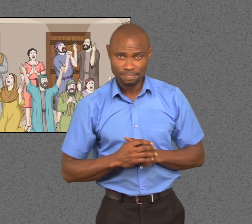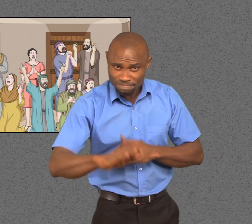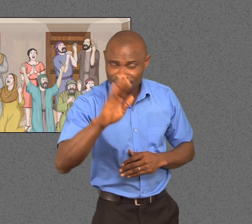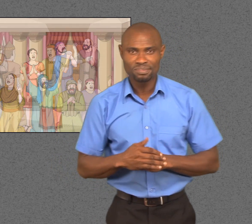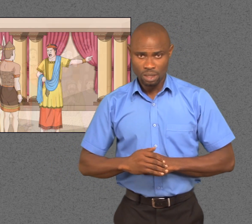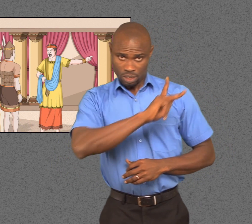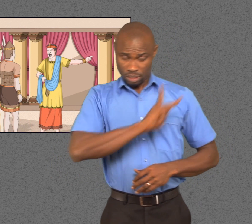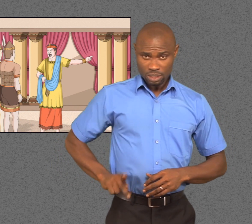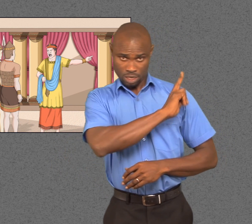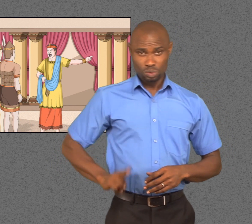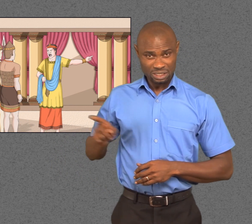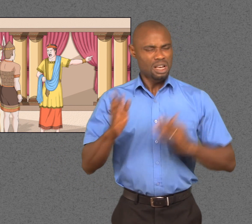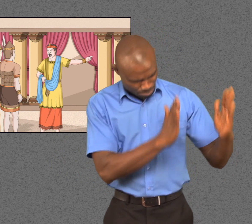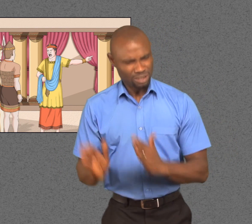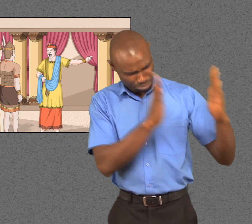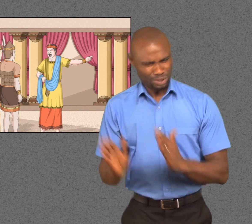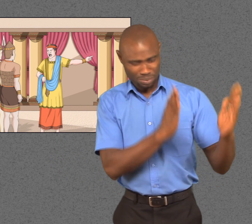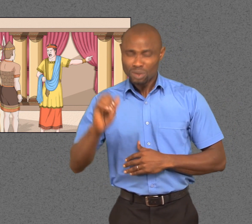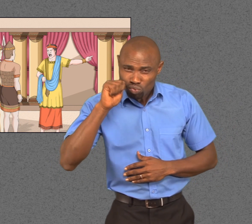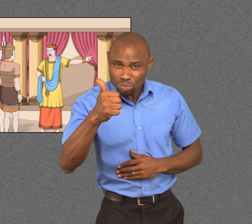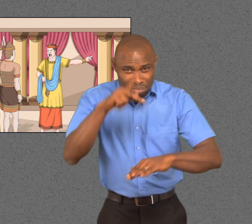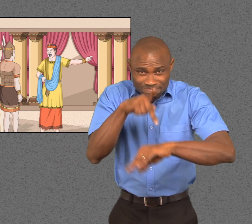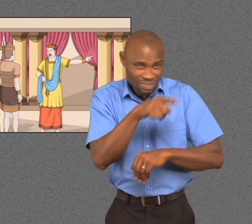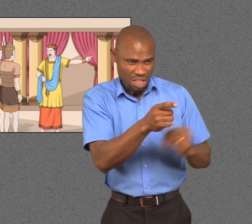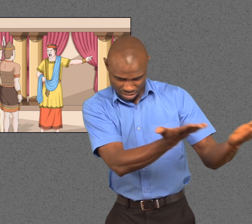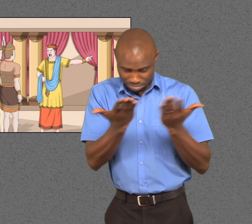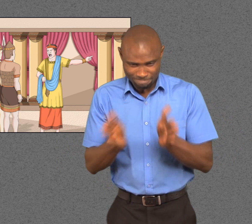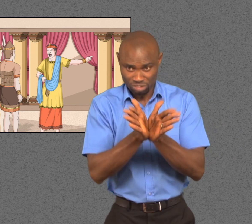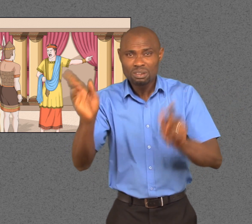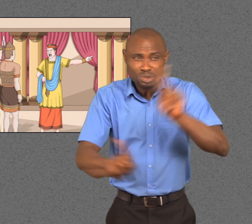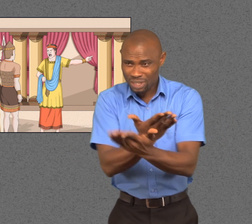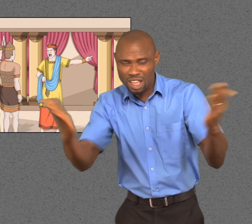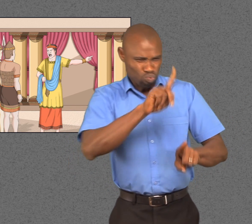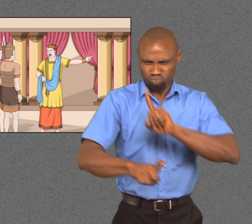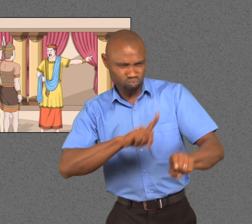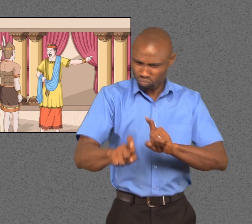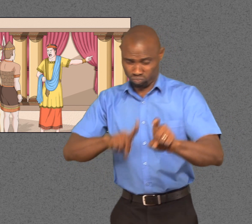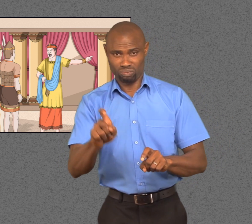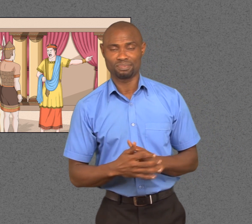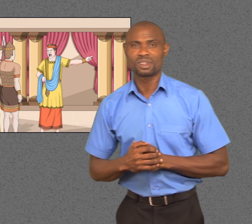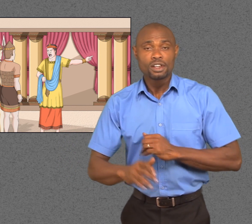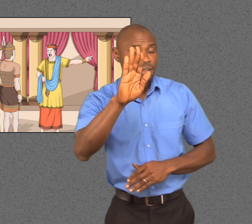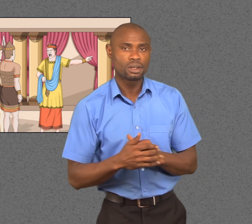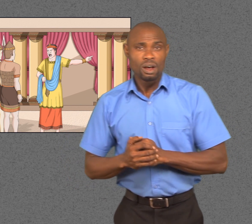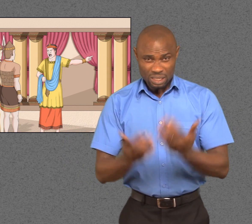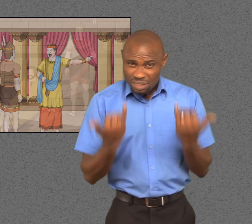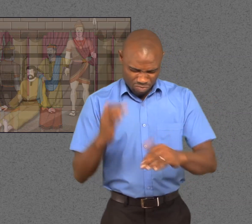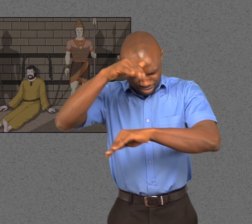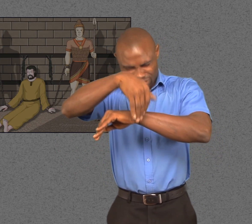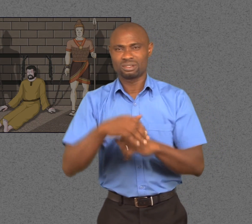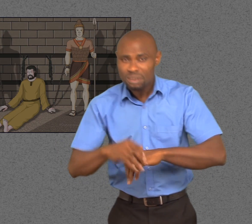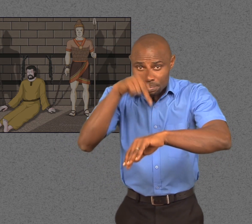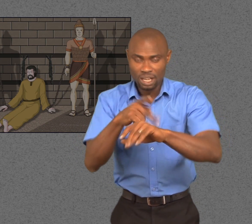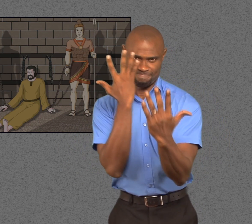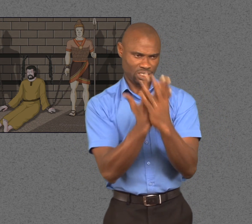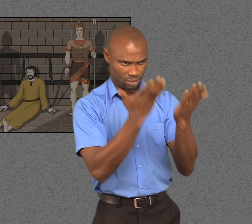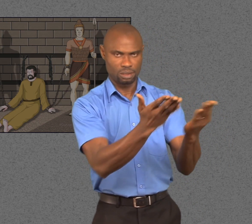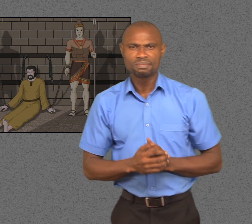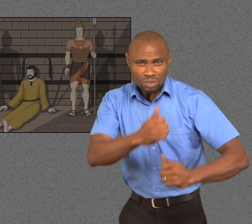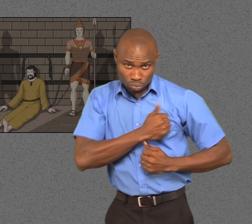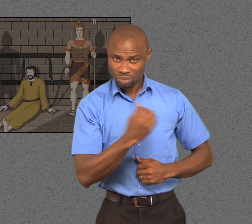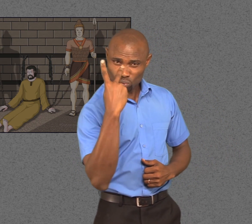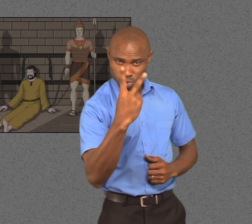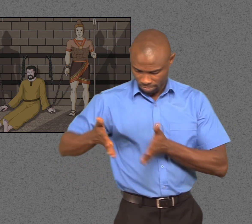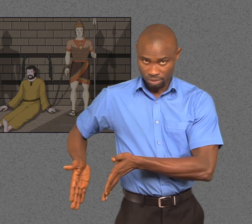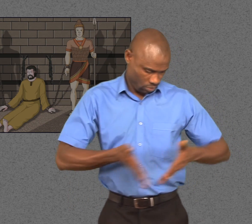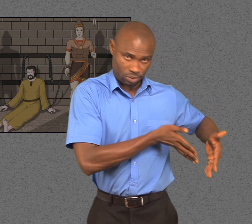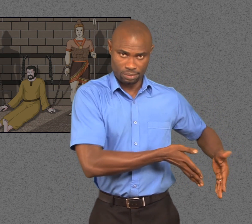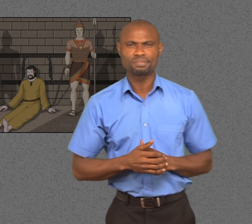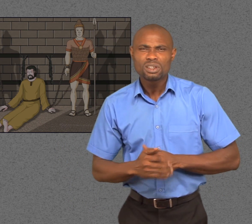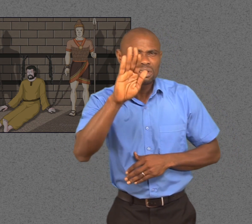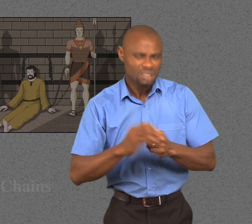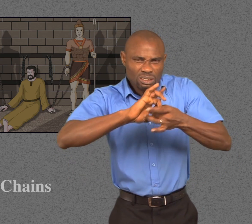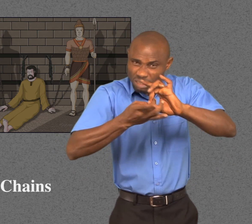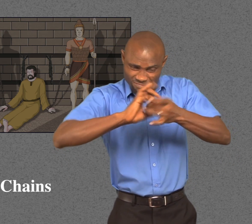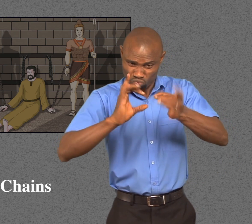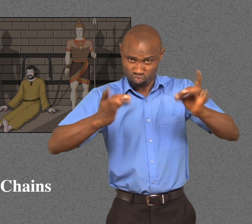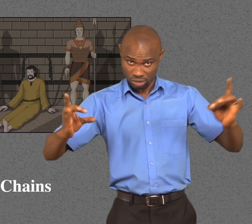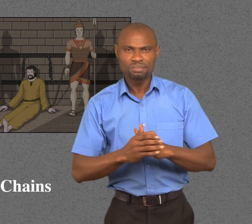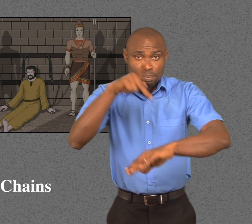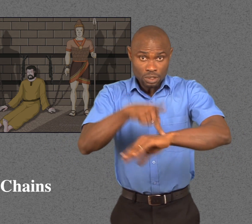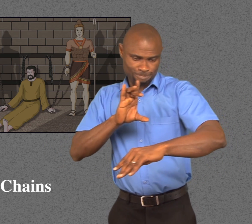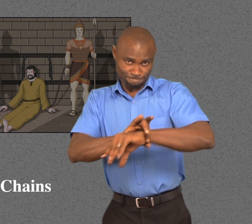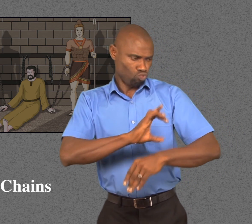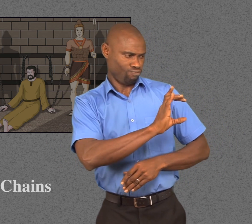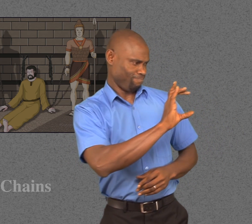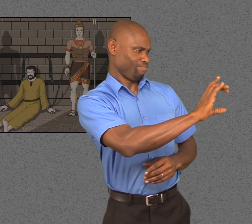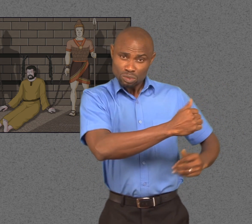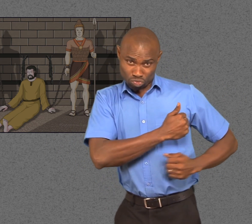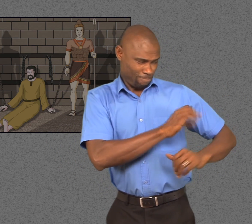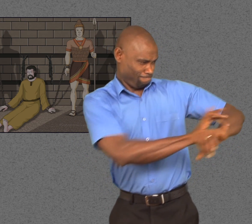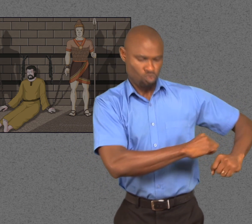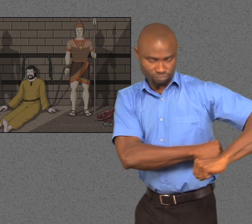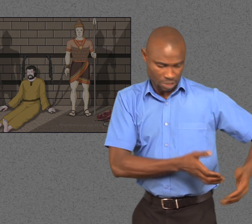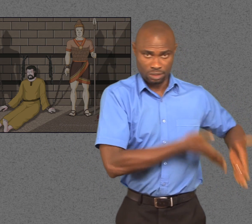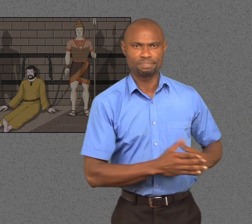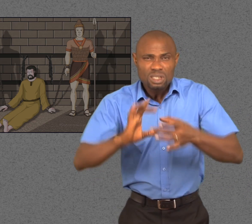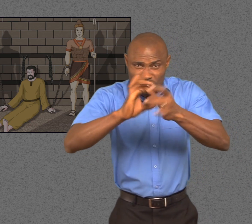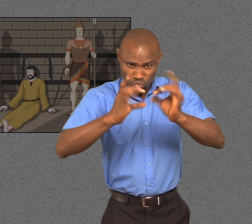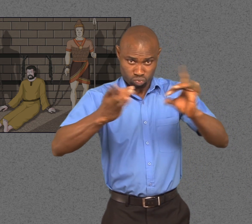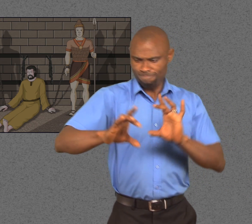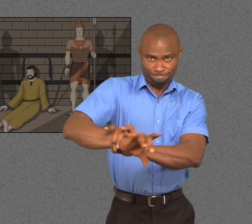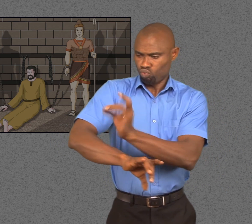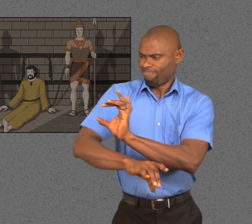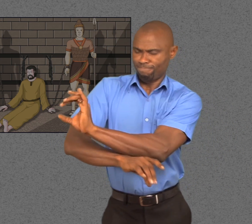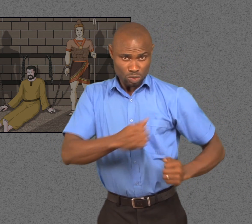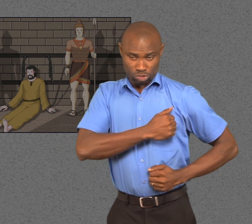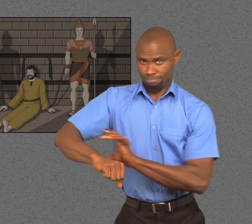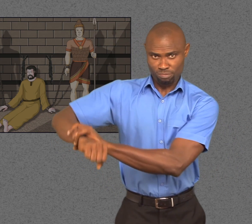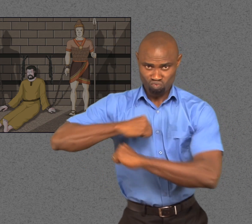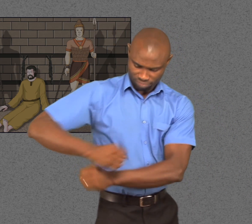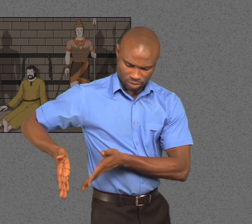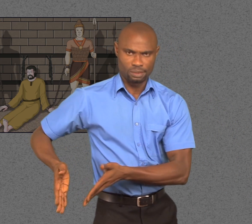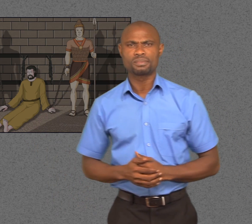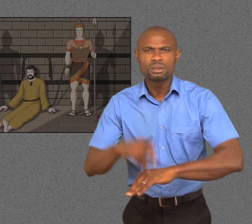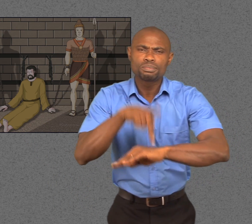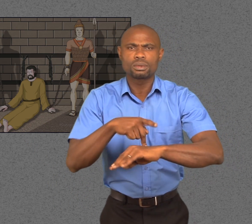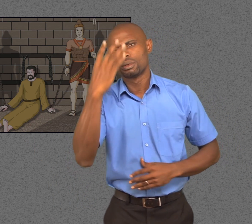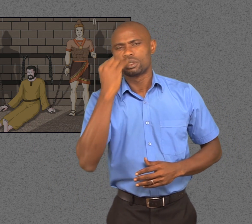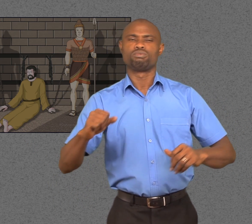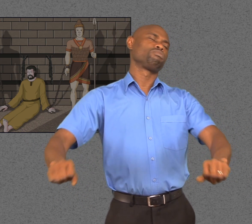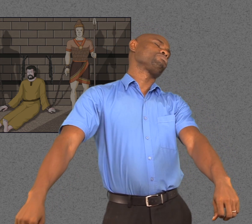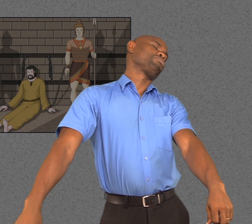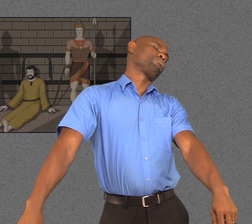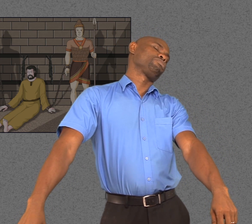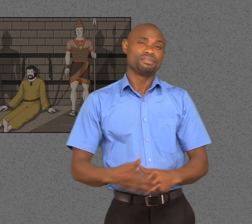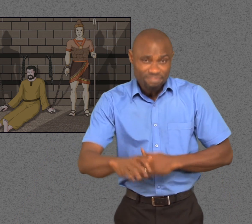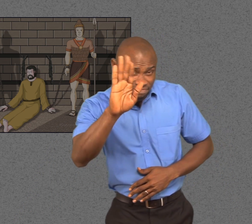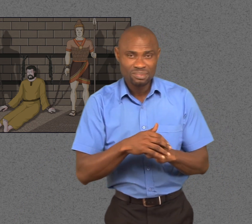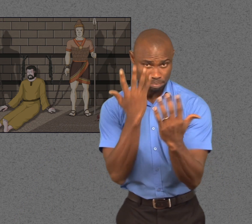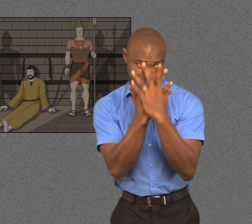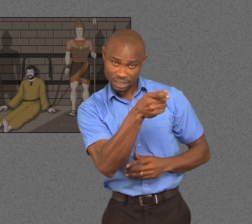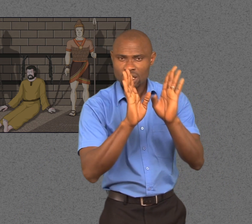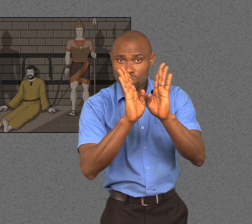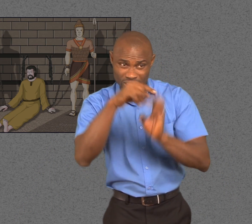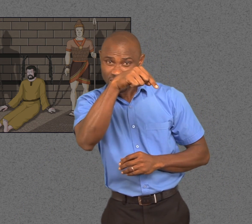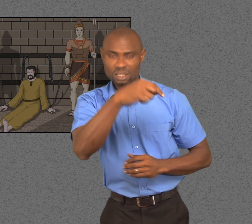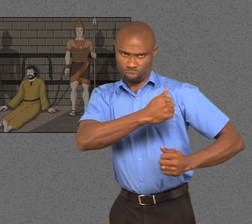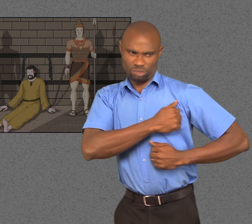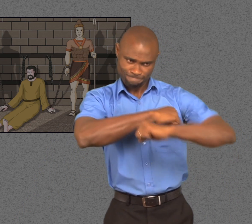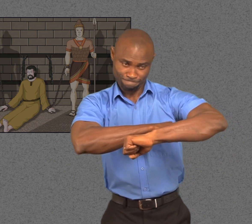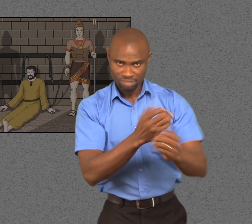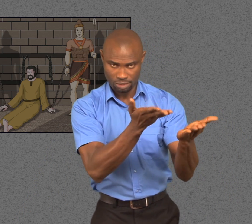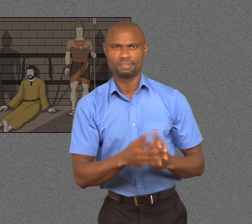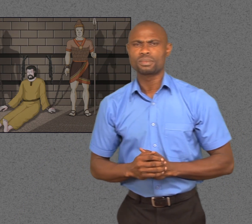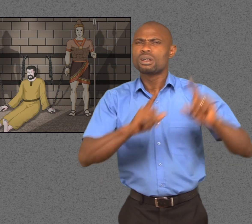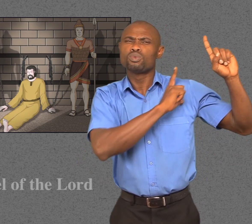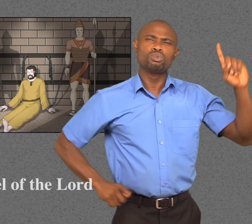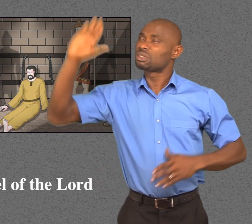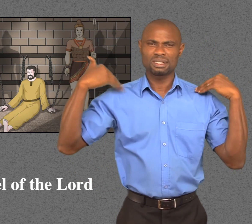On the night before Herod was to bring him to trial, Peter was sleeping between two soldiers, bound with two chains, with sentries standing guard at the entrance to the prison.